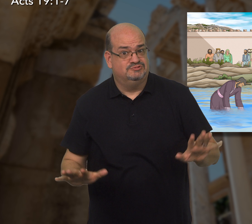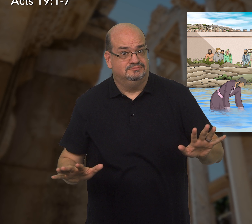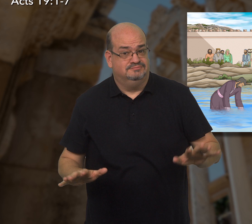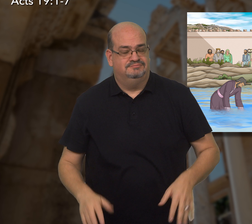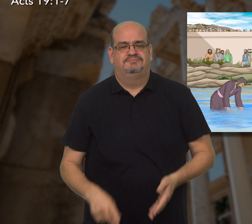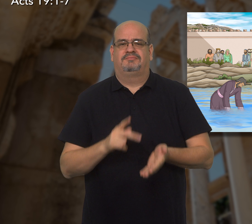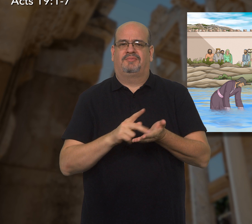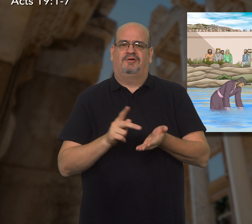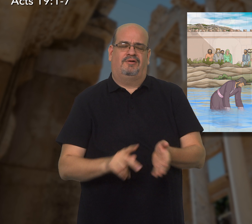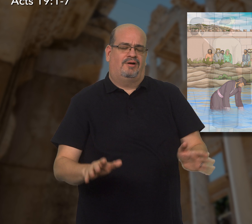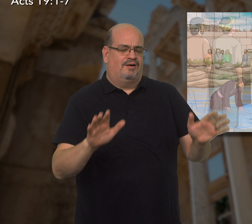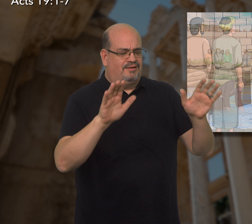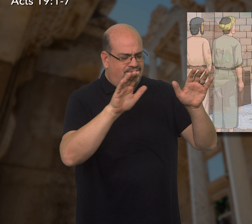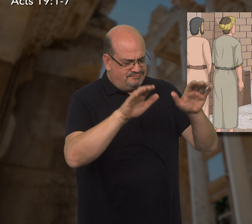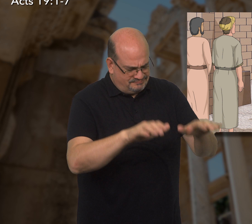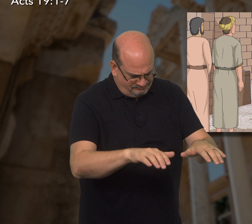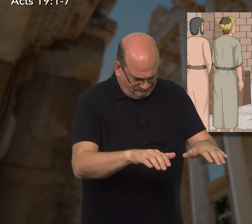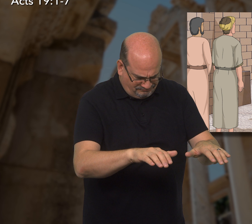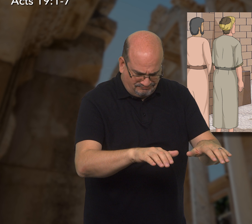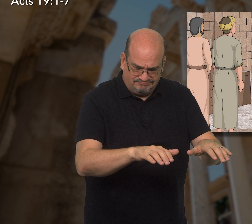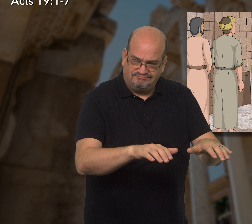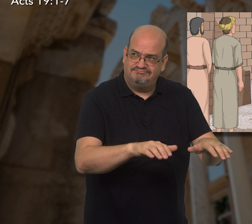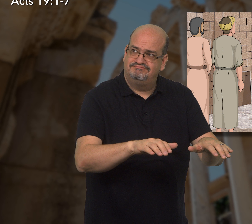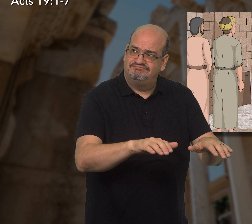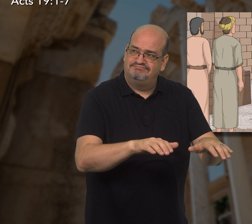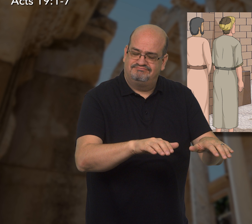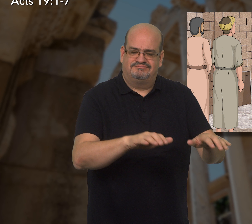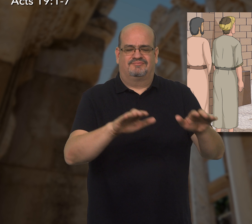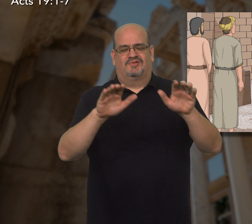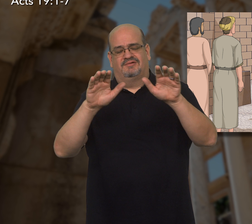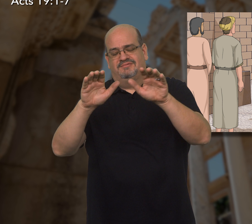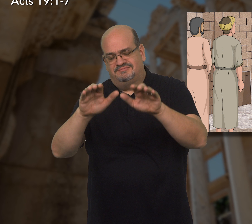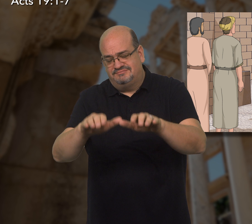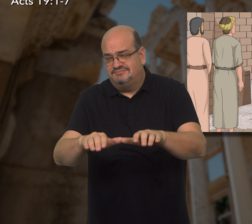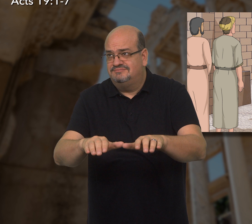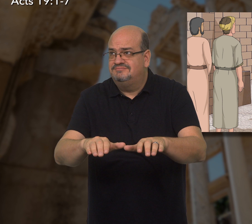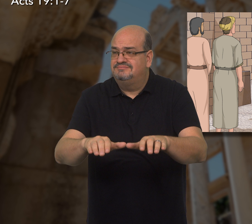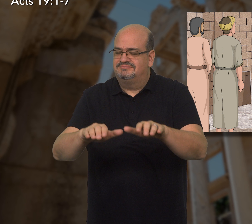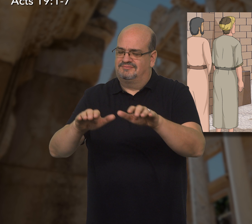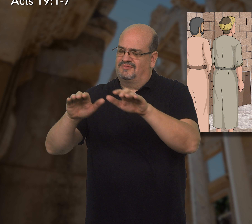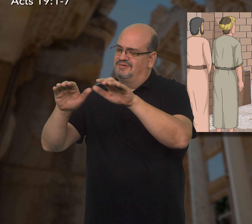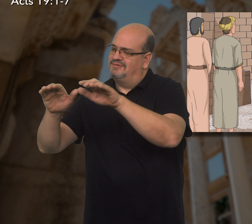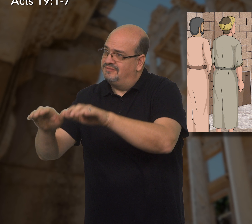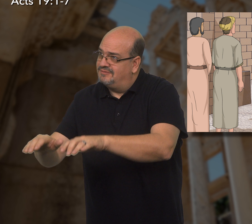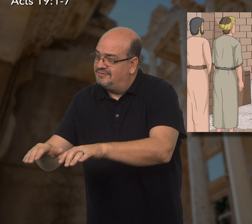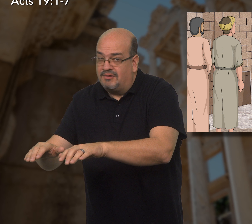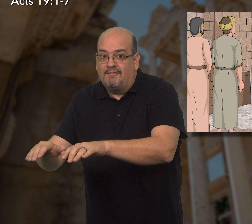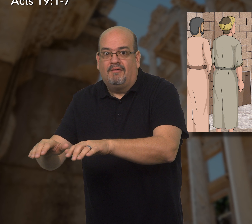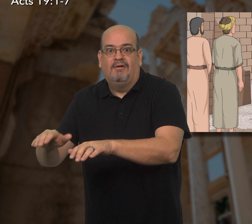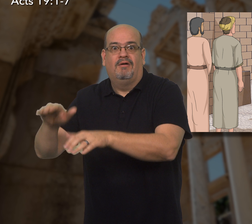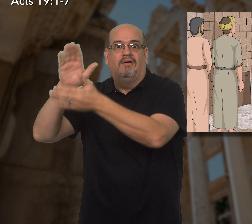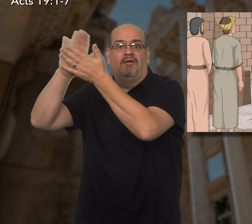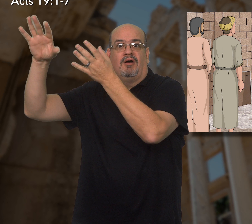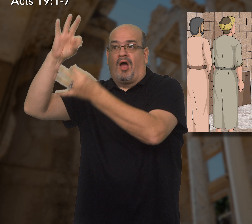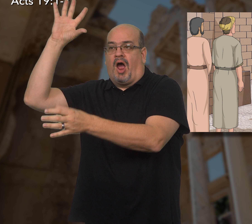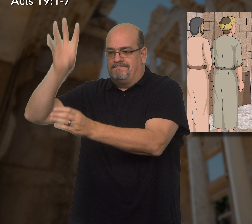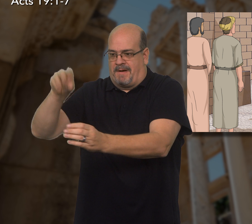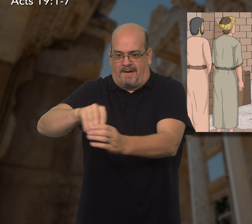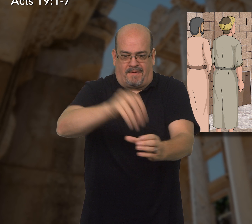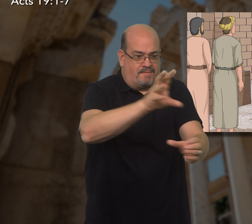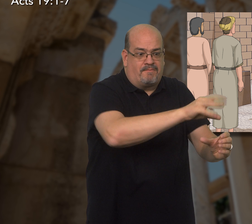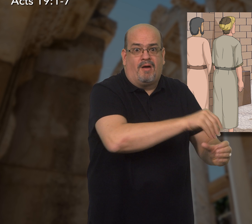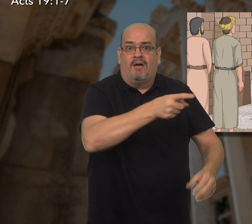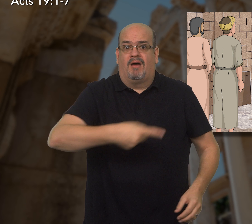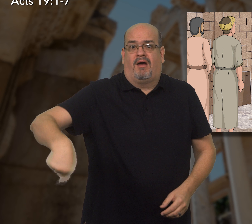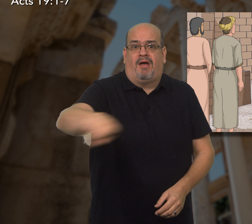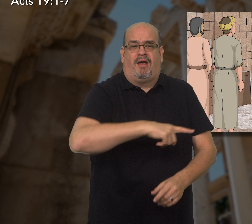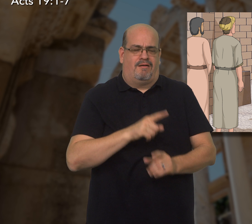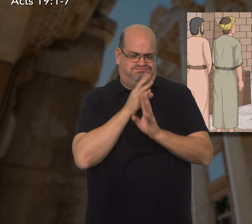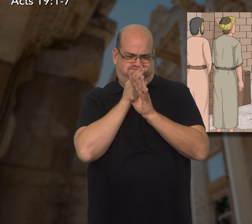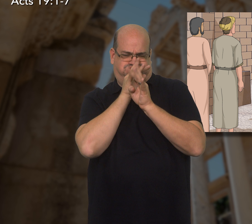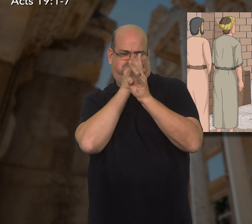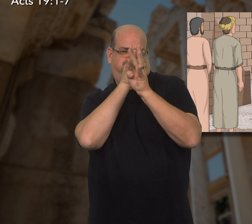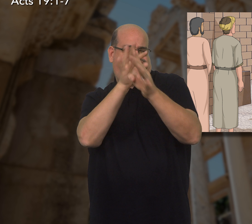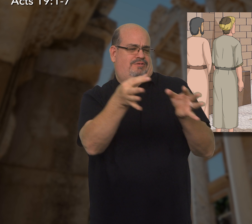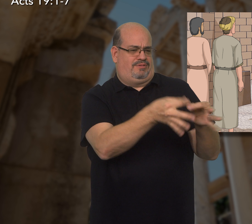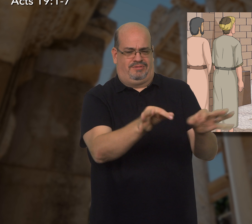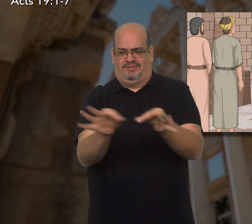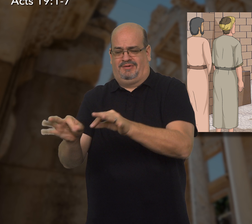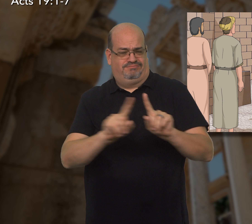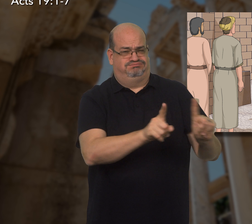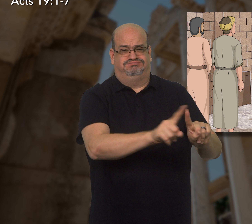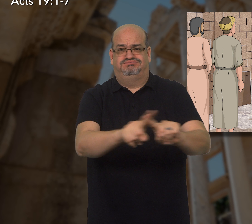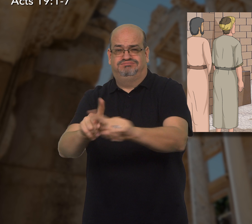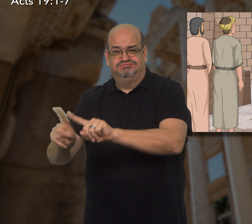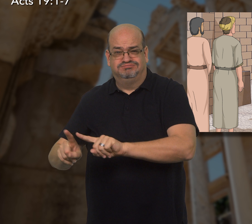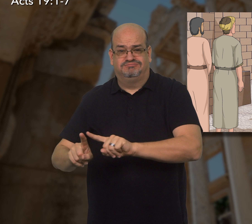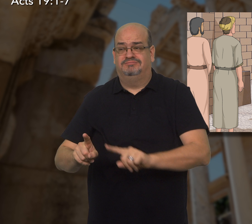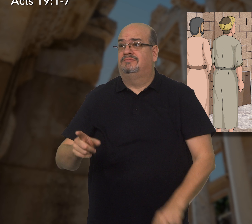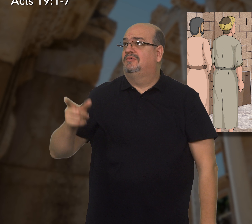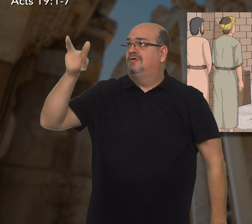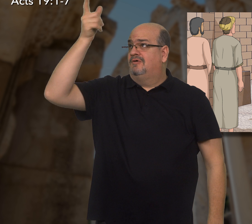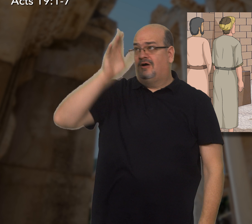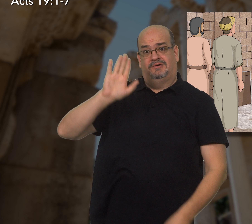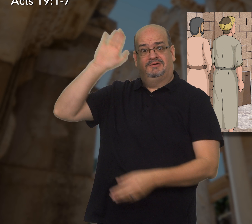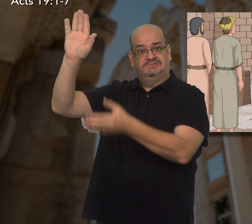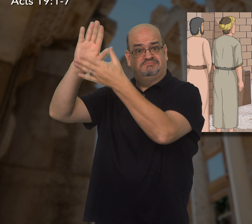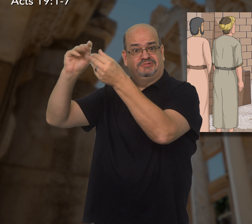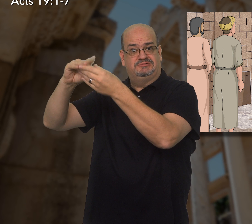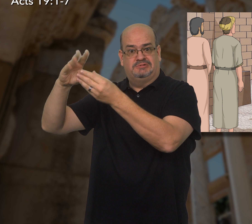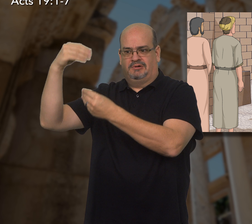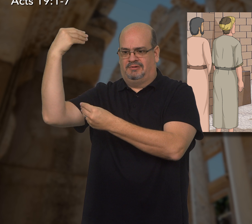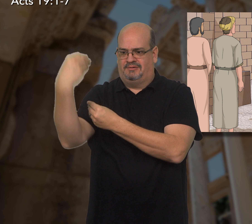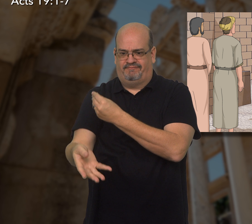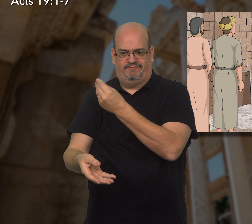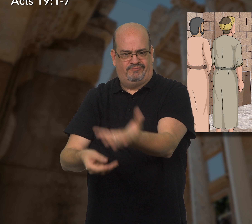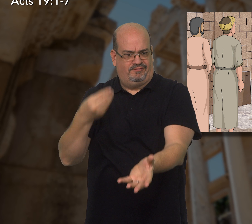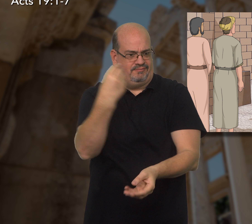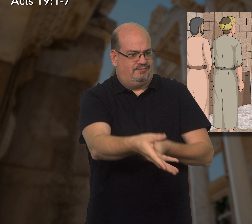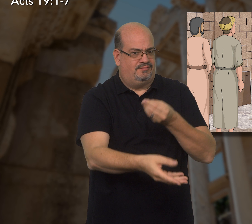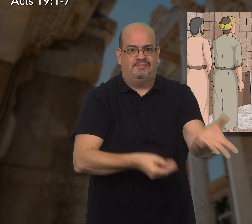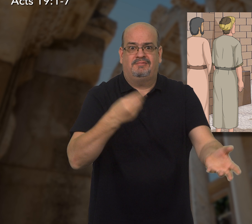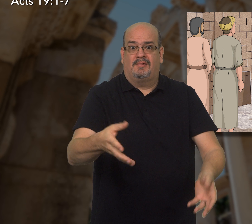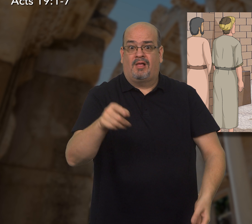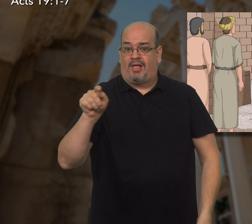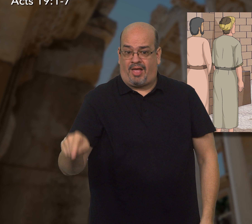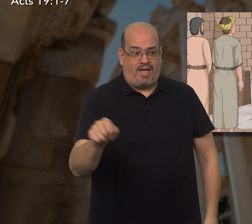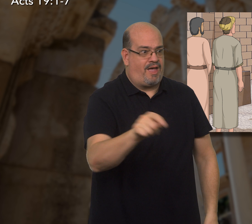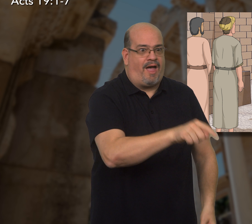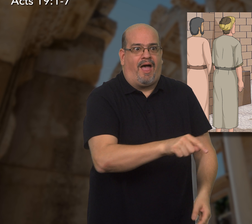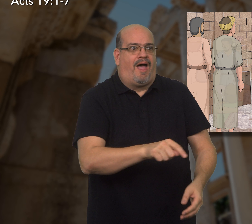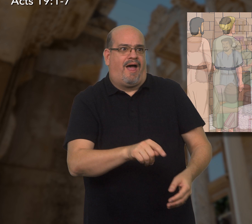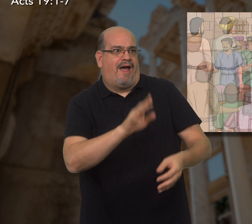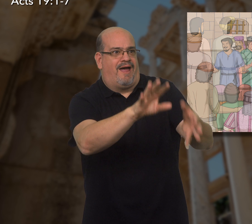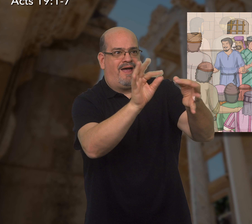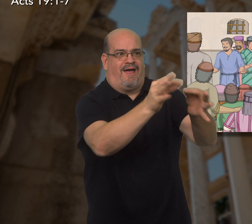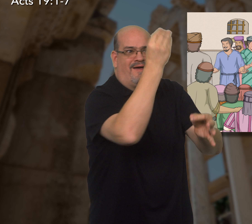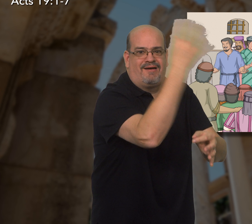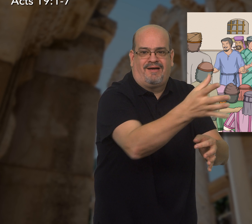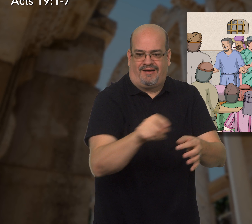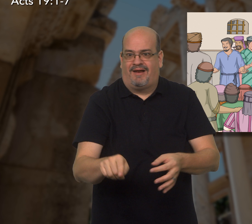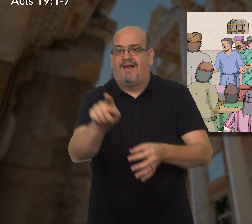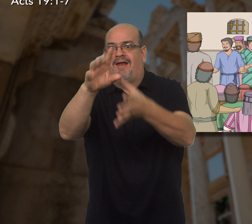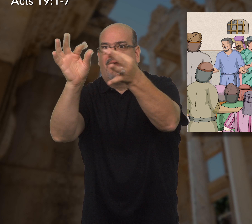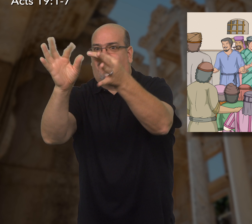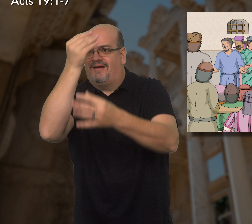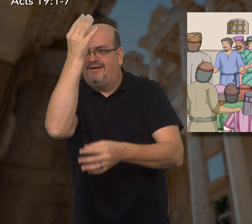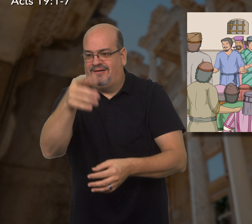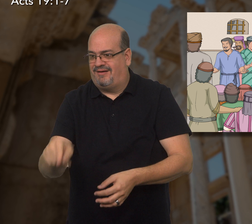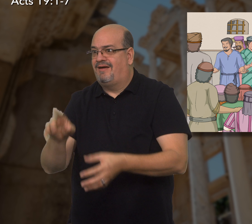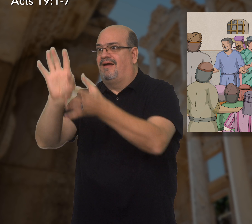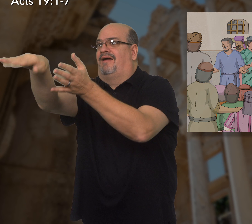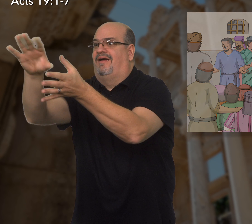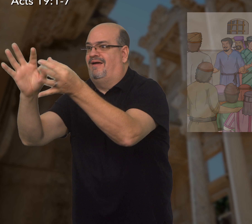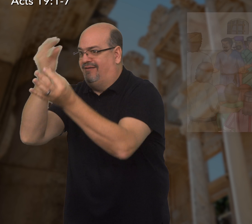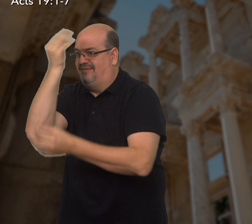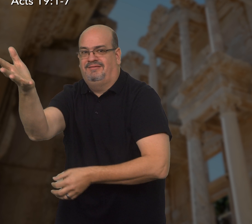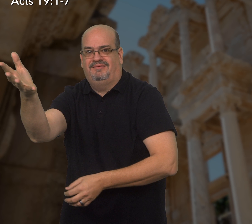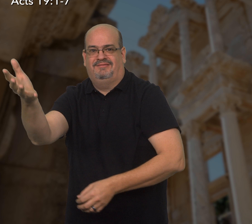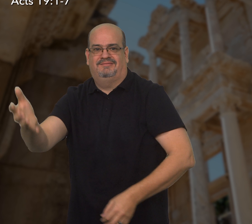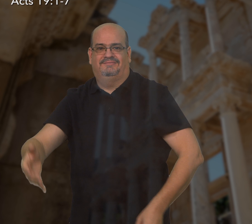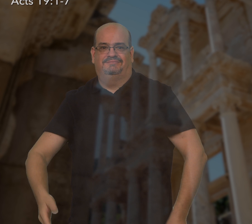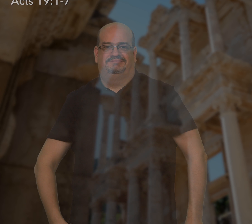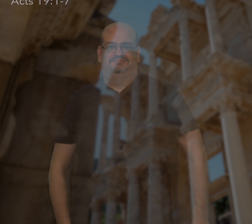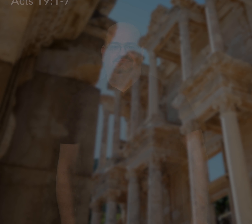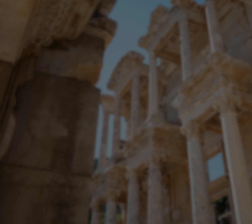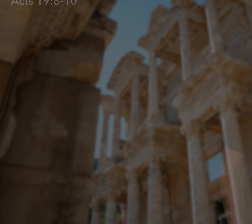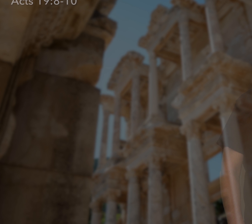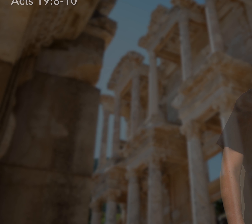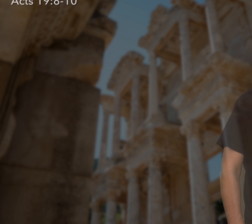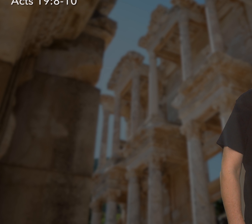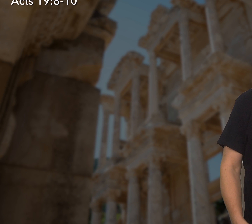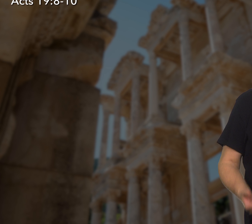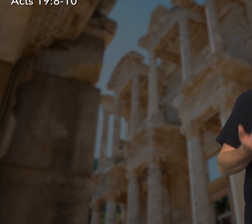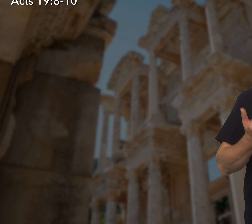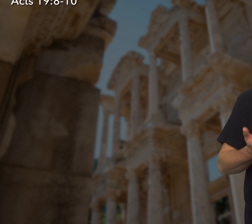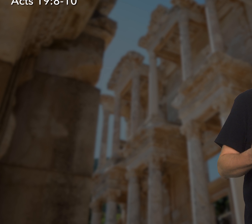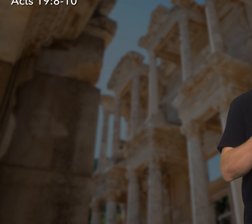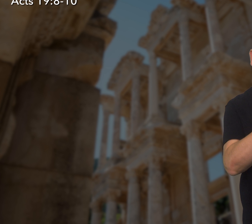And when Paul laid his hands on them, the Holy Spirit came upon them, and they spoke in tongues and prophesied. There were about twelve men in all.